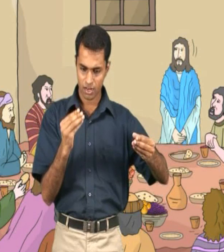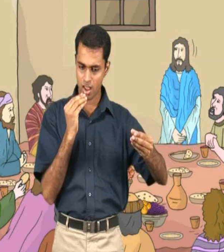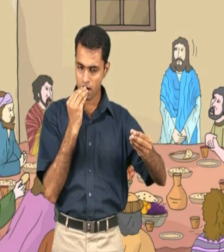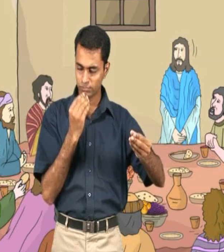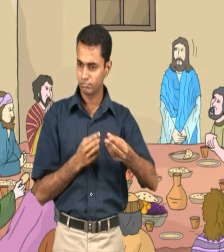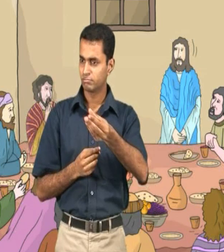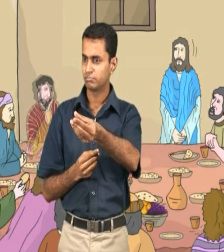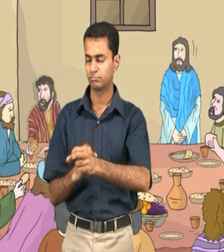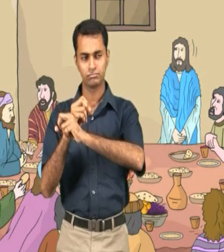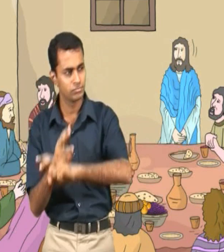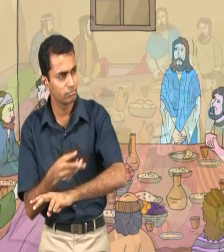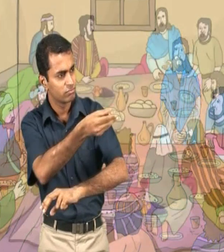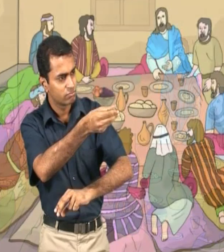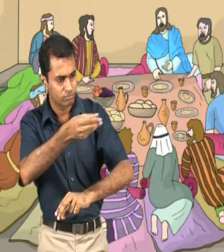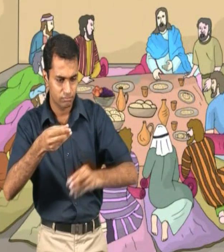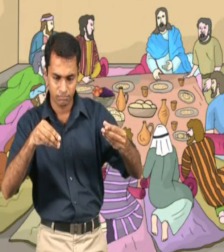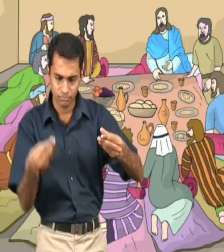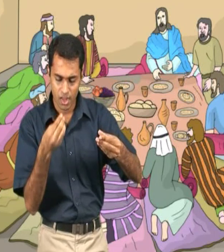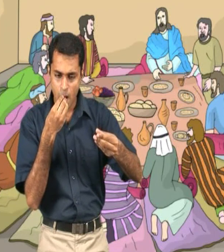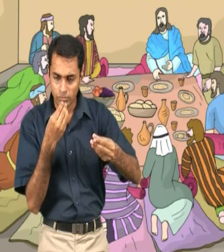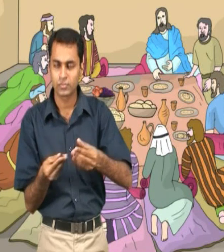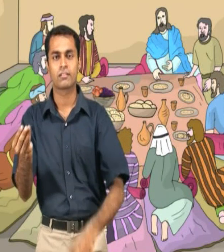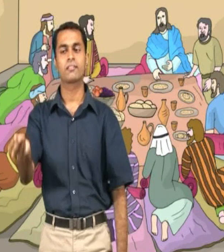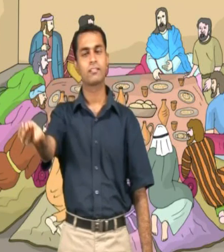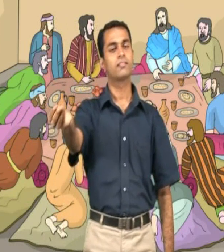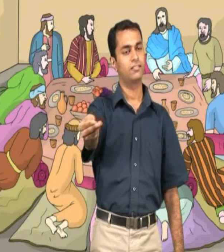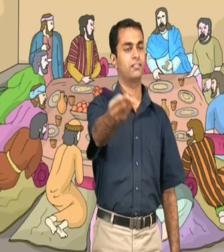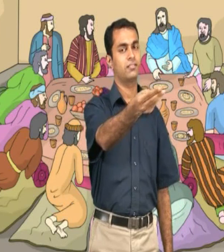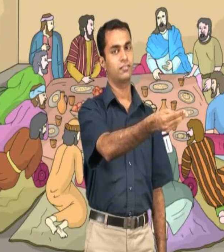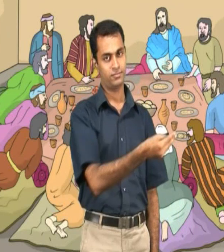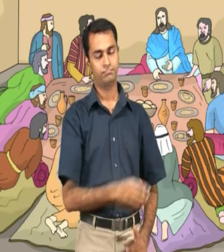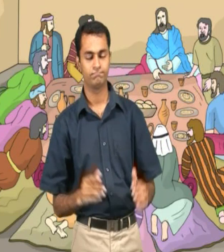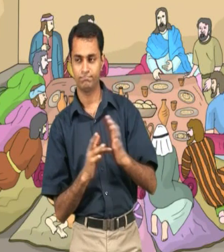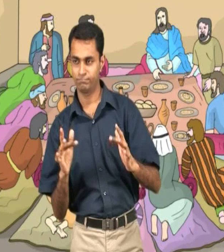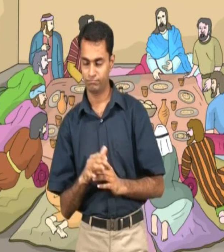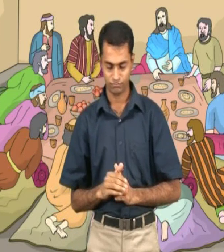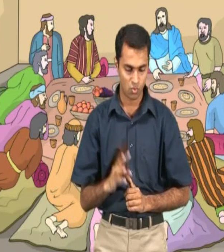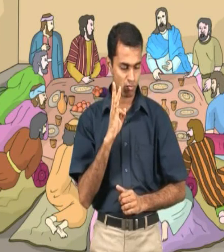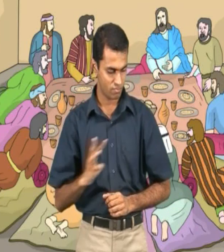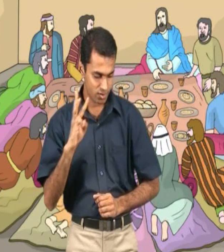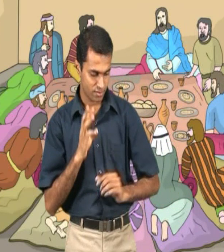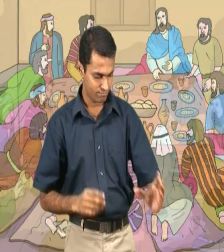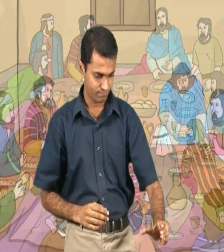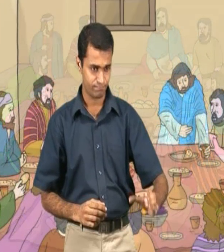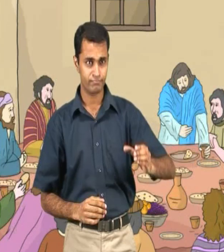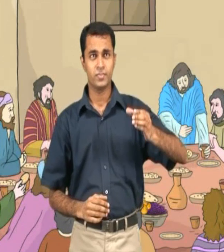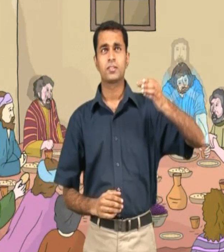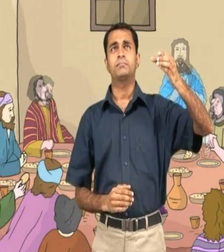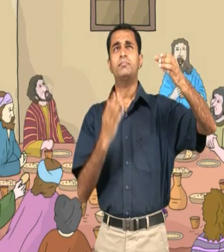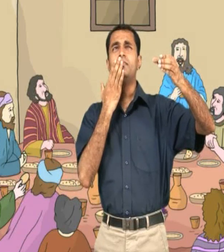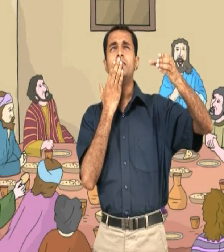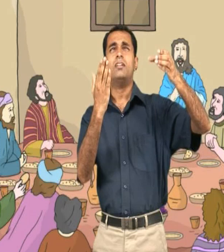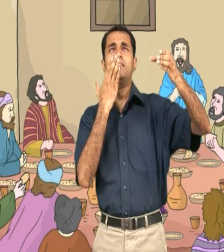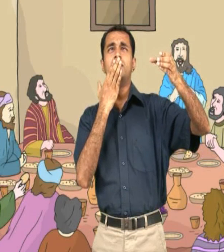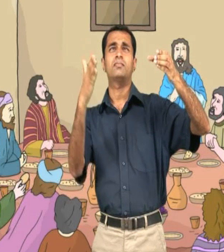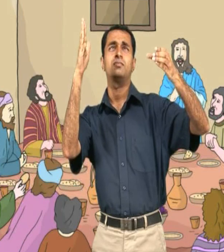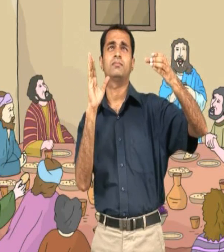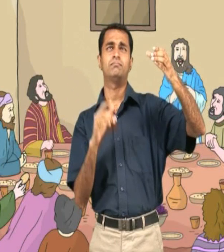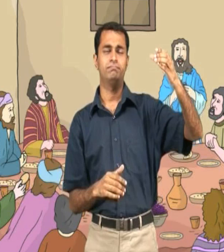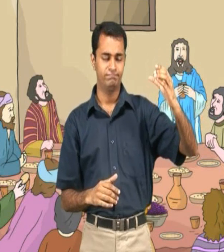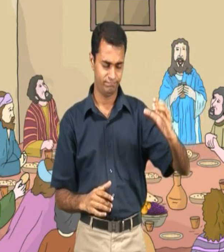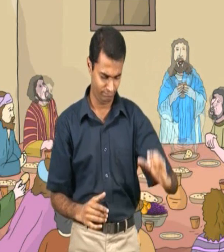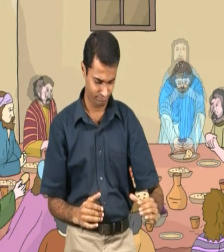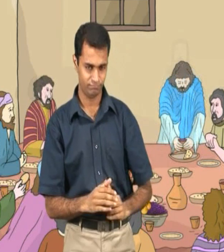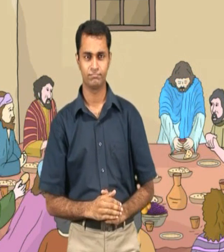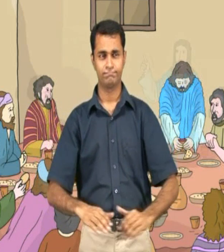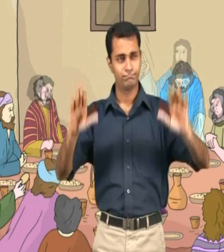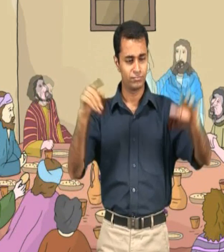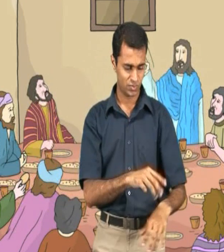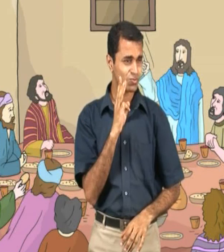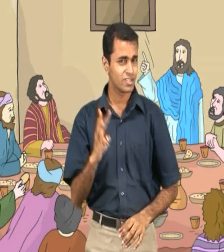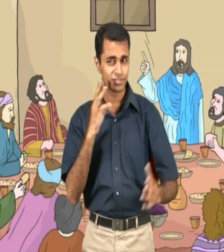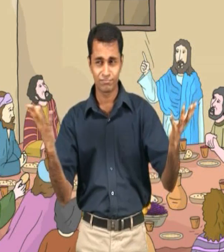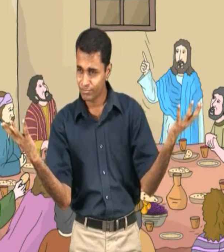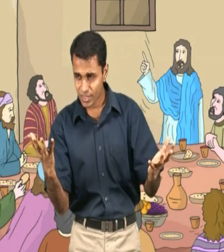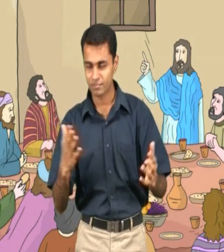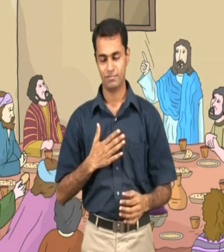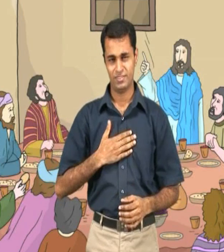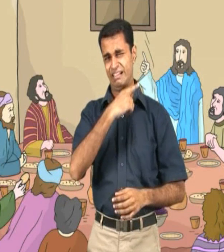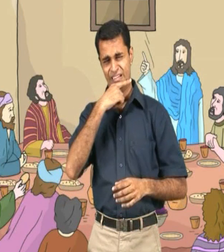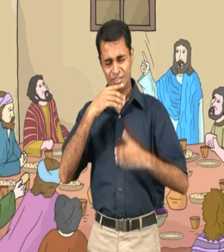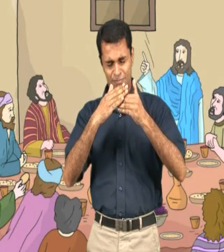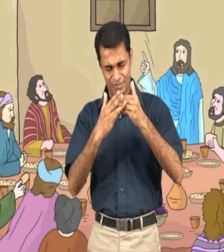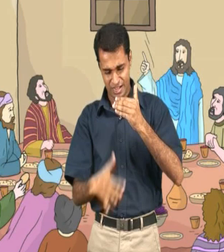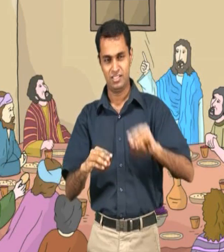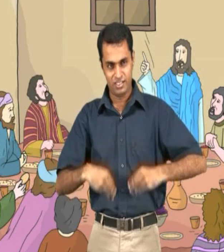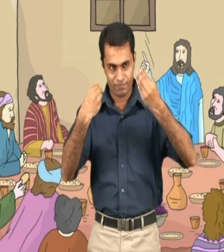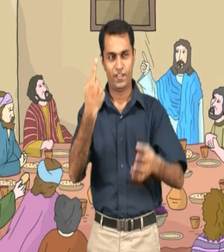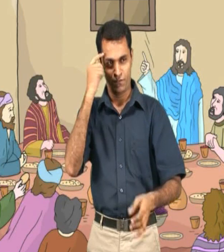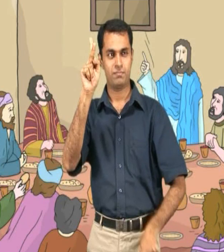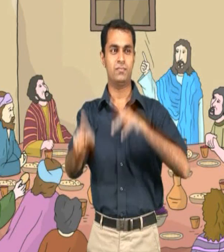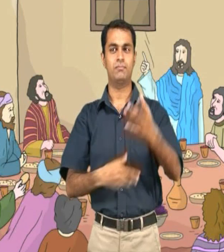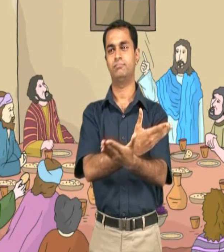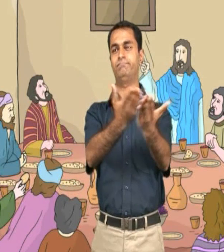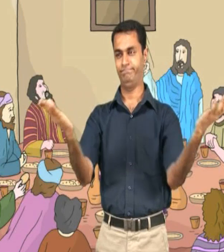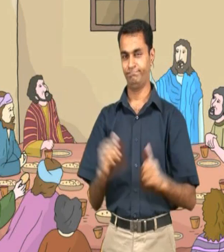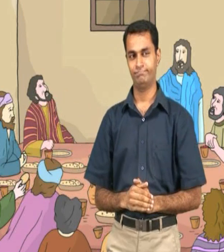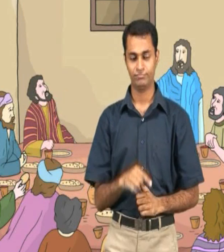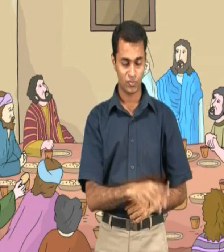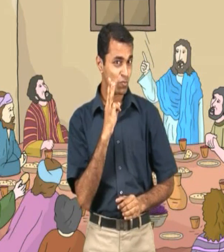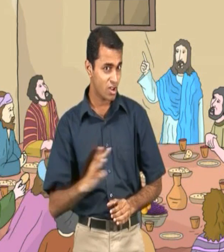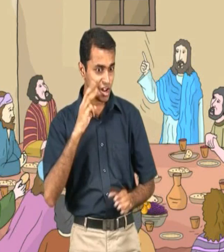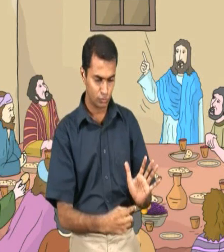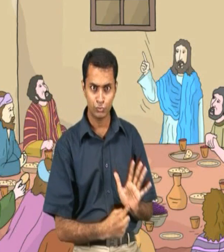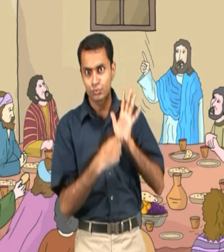Then He took the cup, gave thanks, and gave it to them, saying, “Drink from it, all of you.